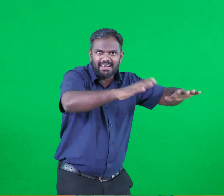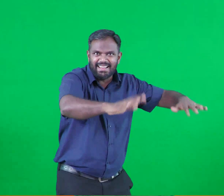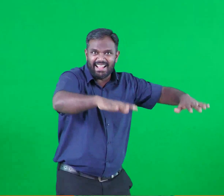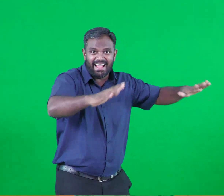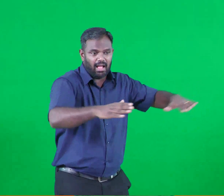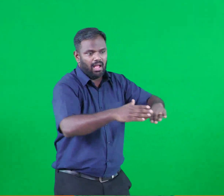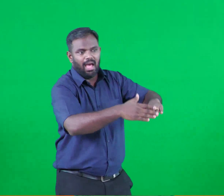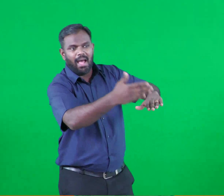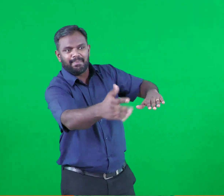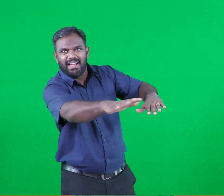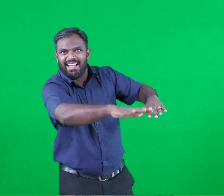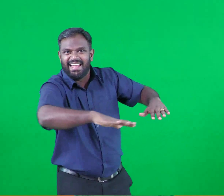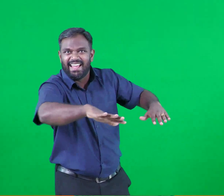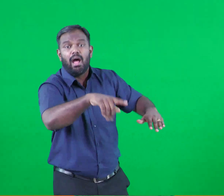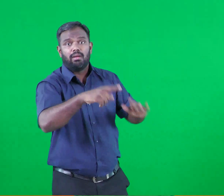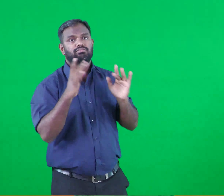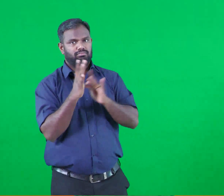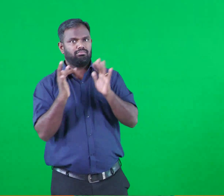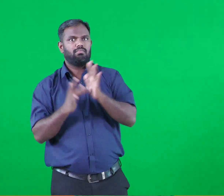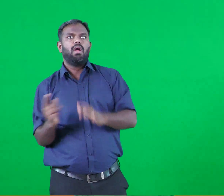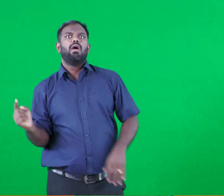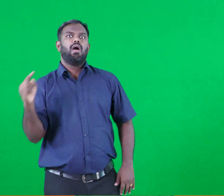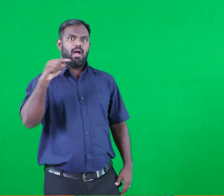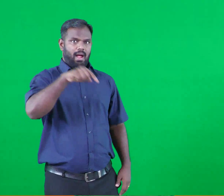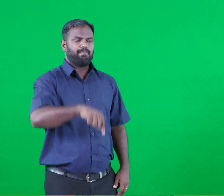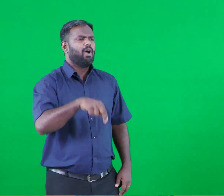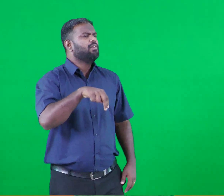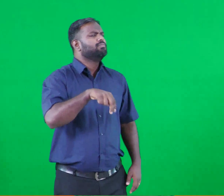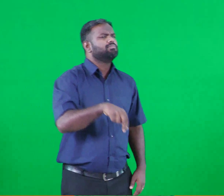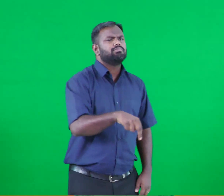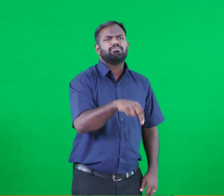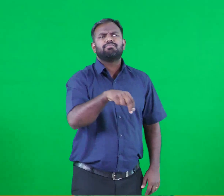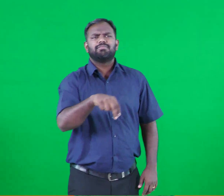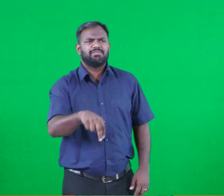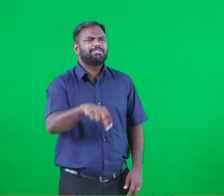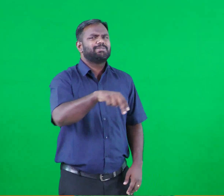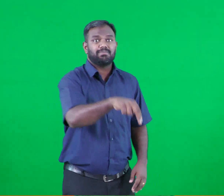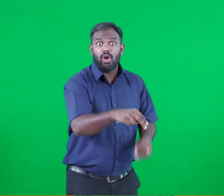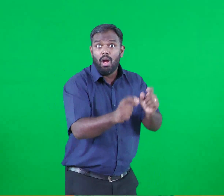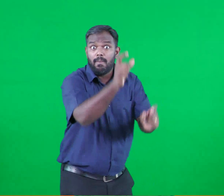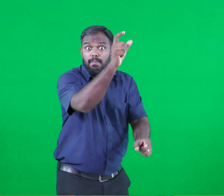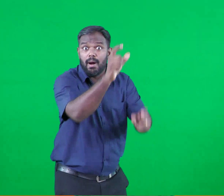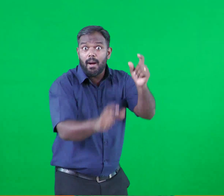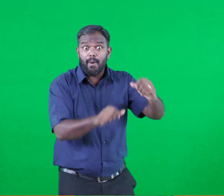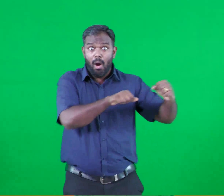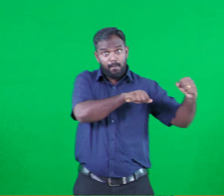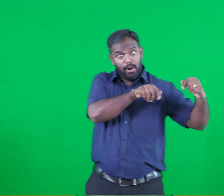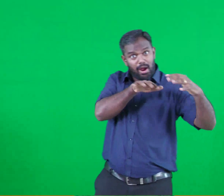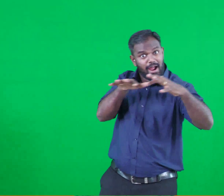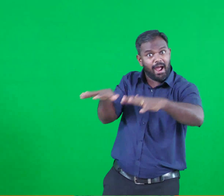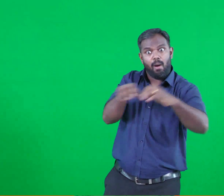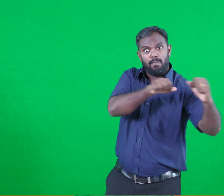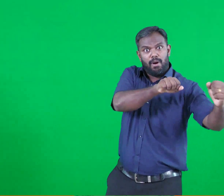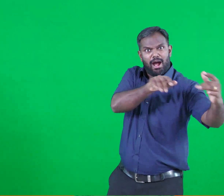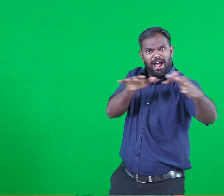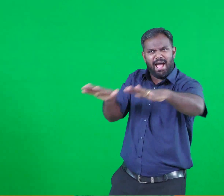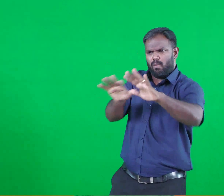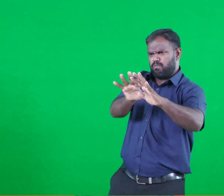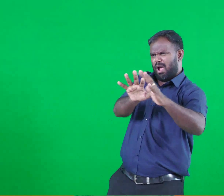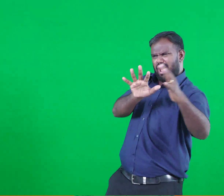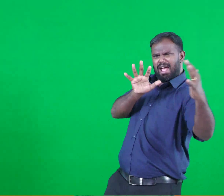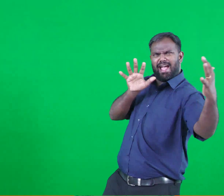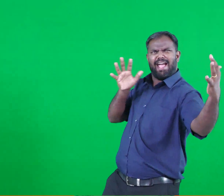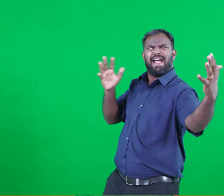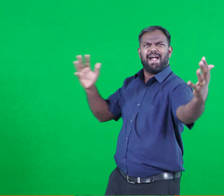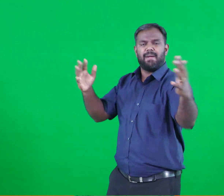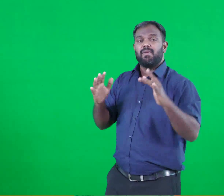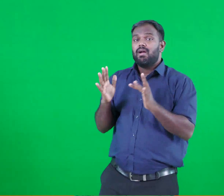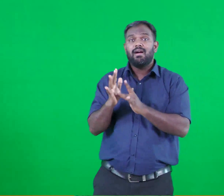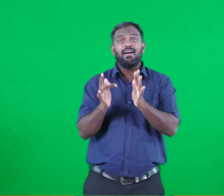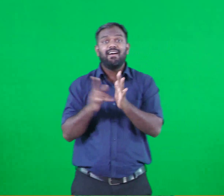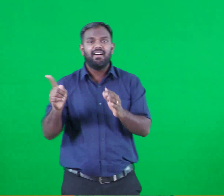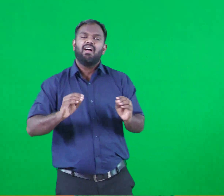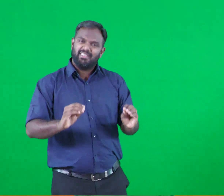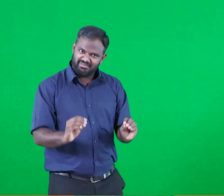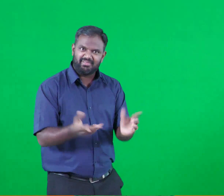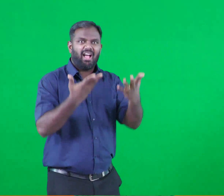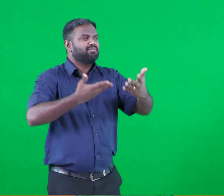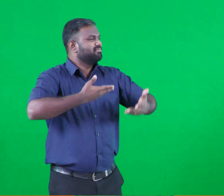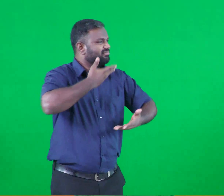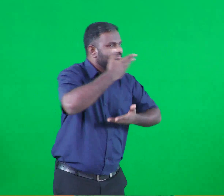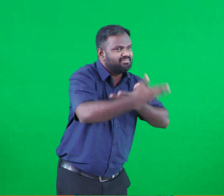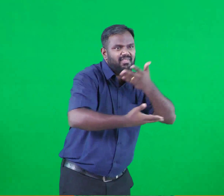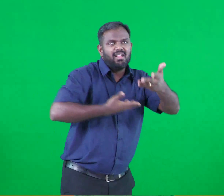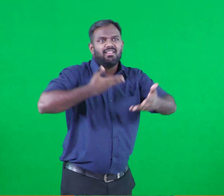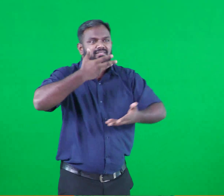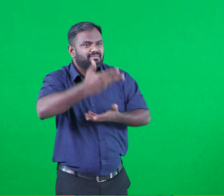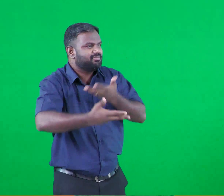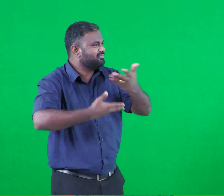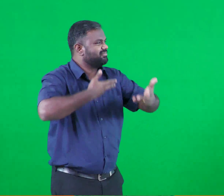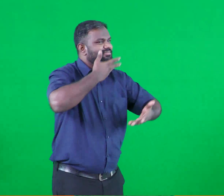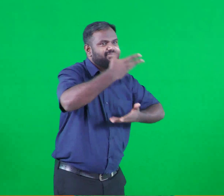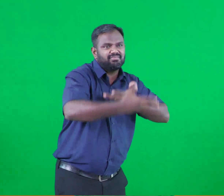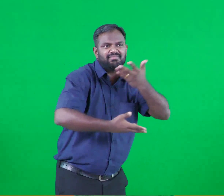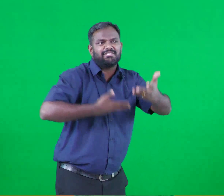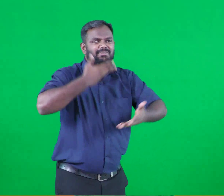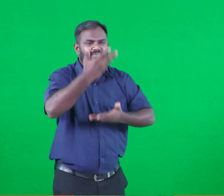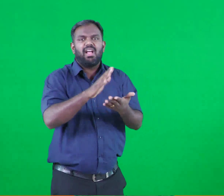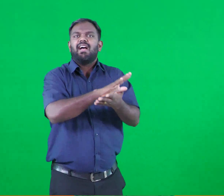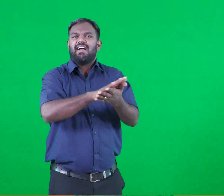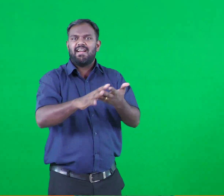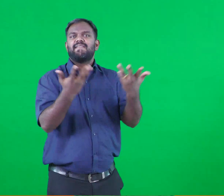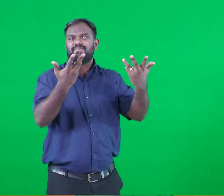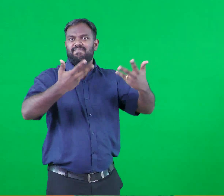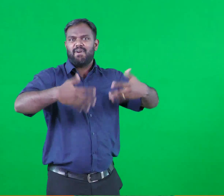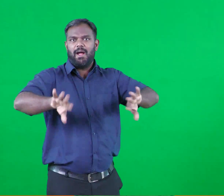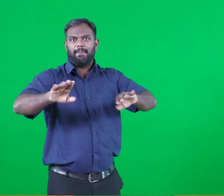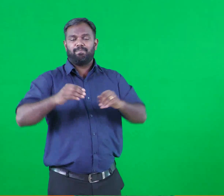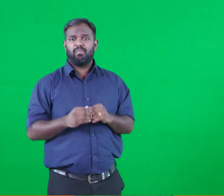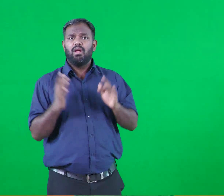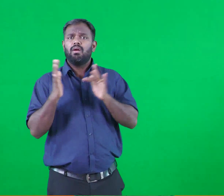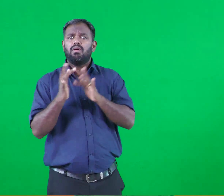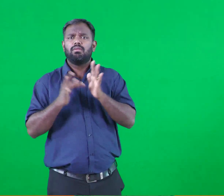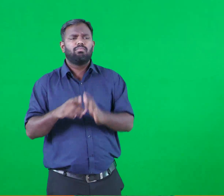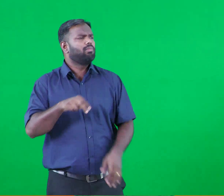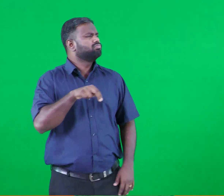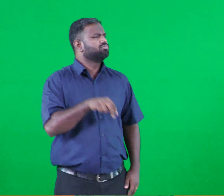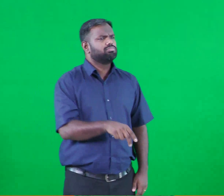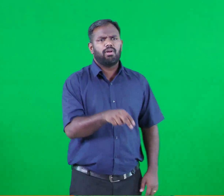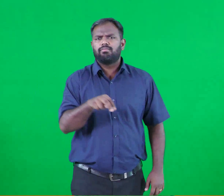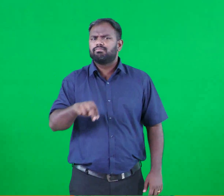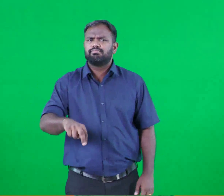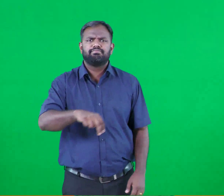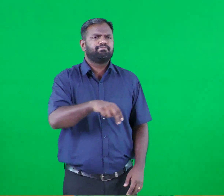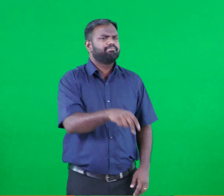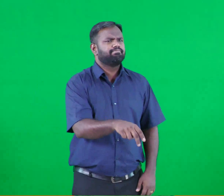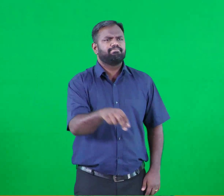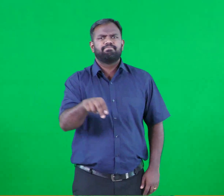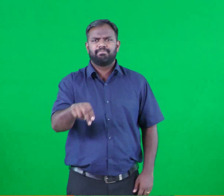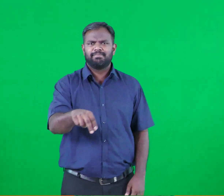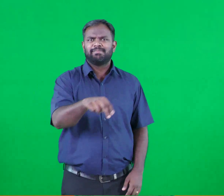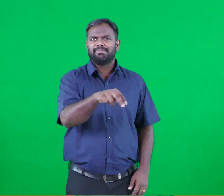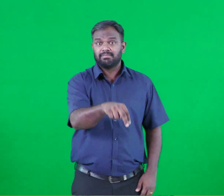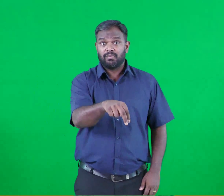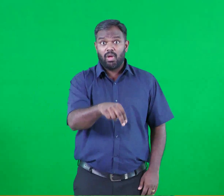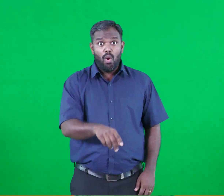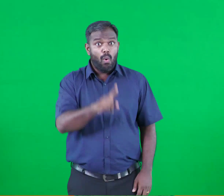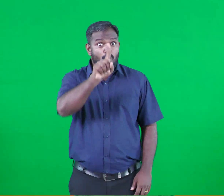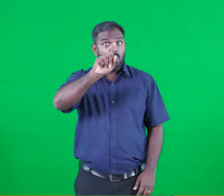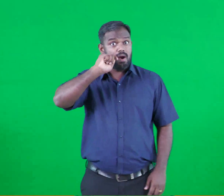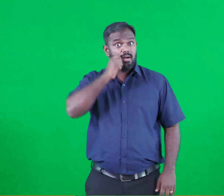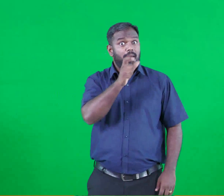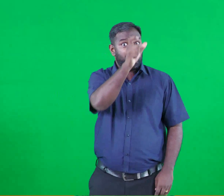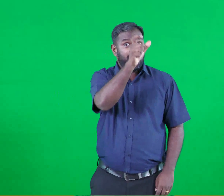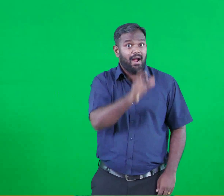All the people came to Him, and He taught them there.